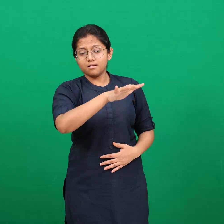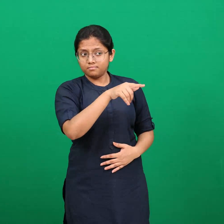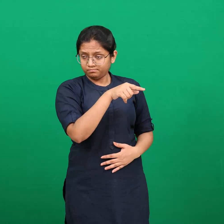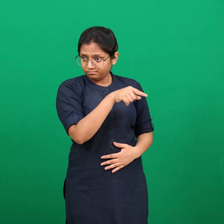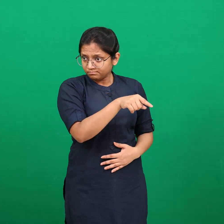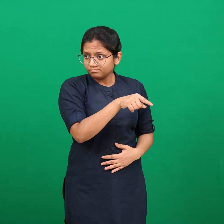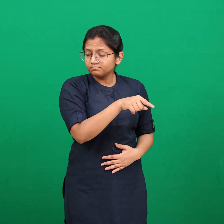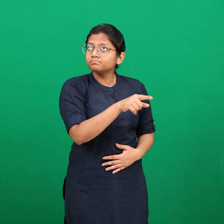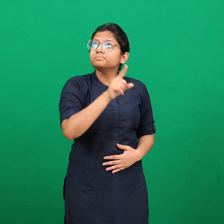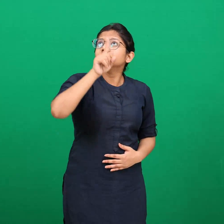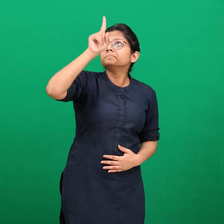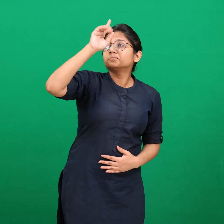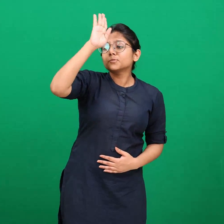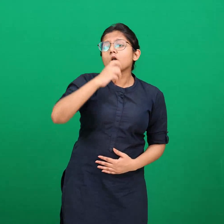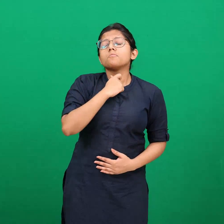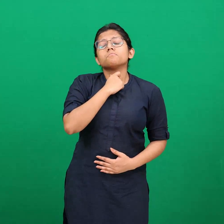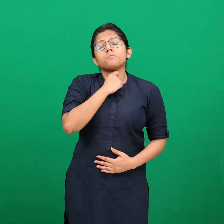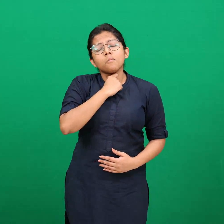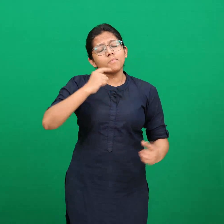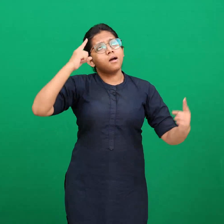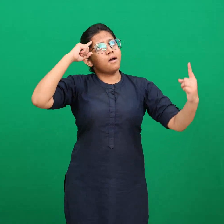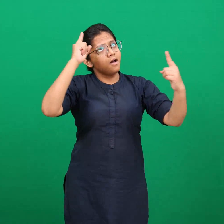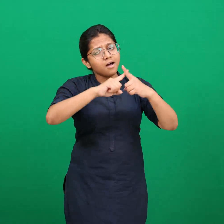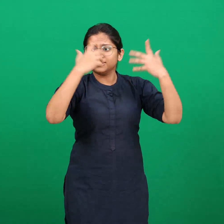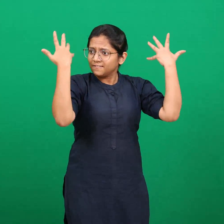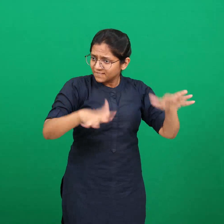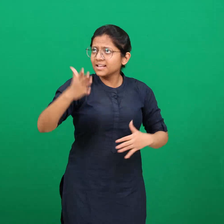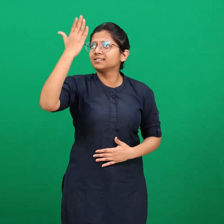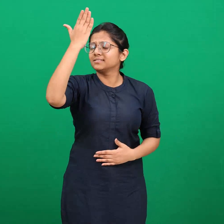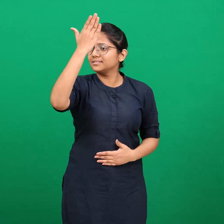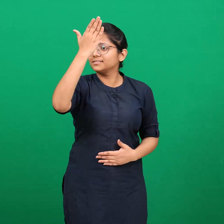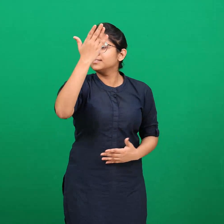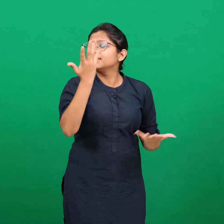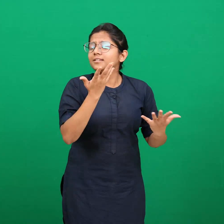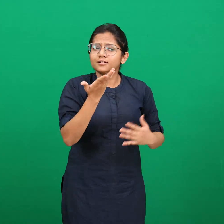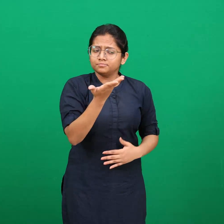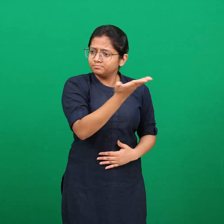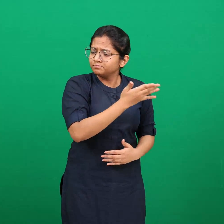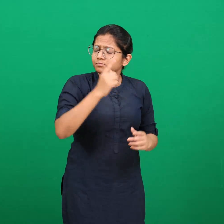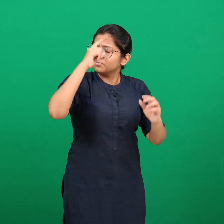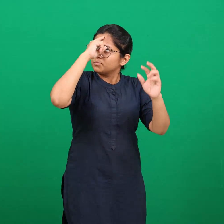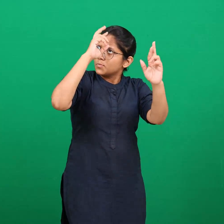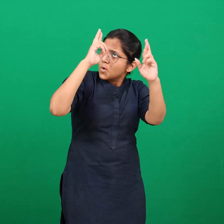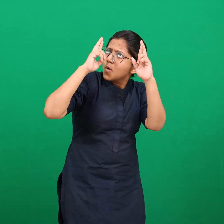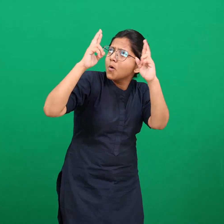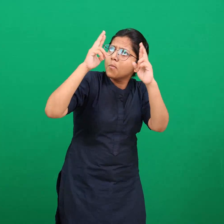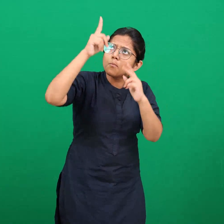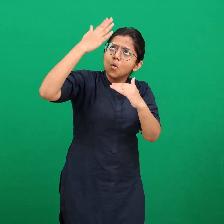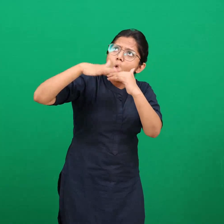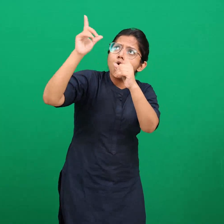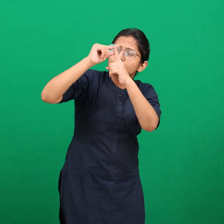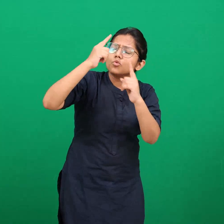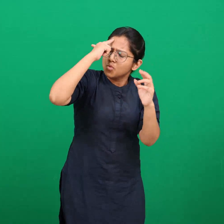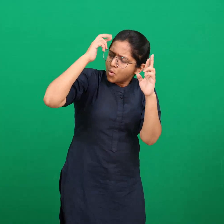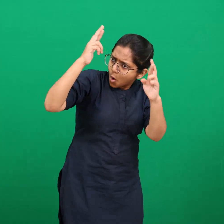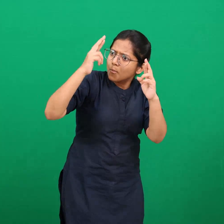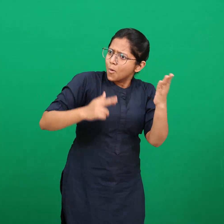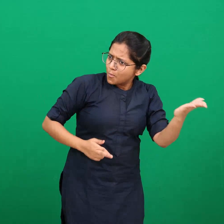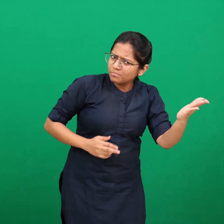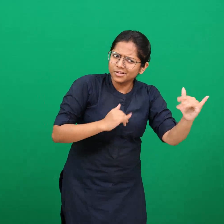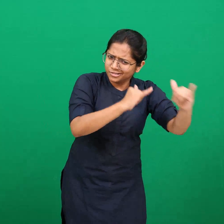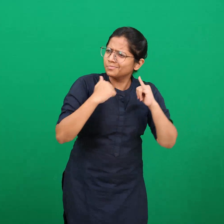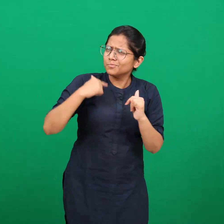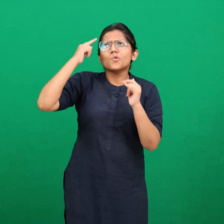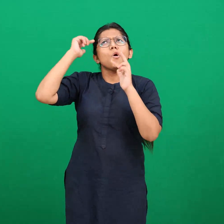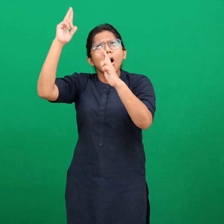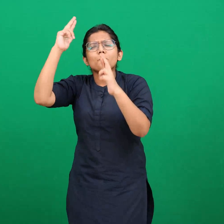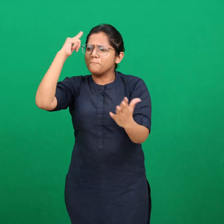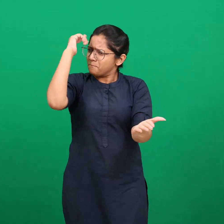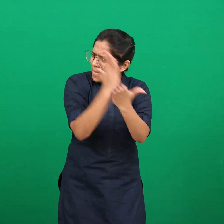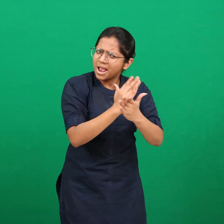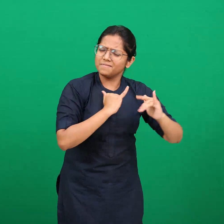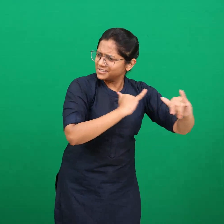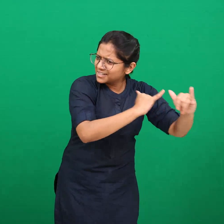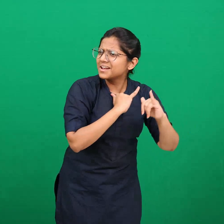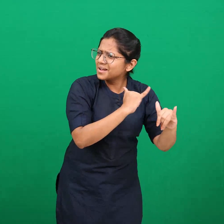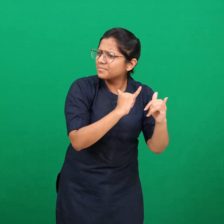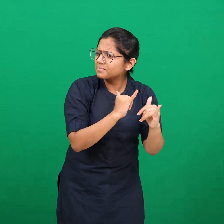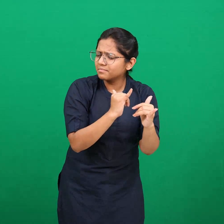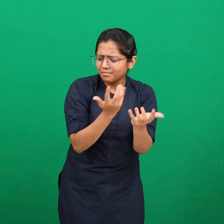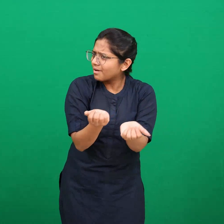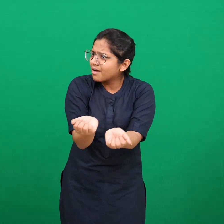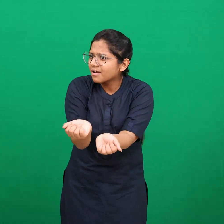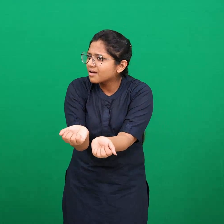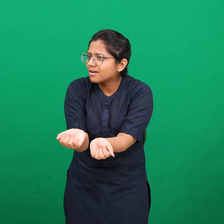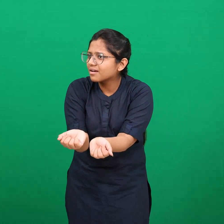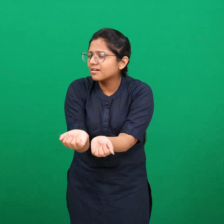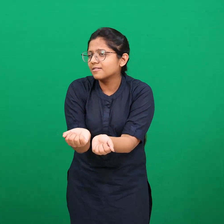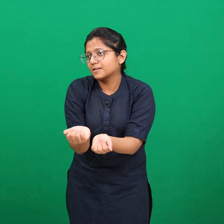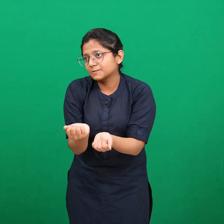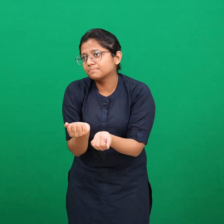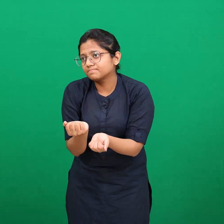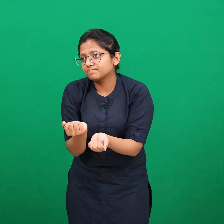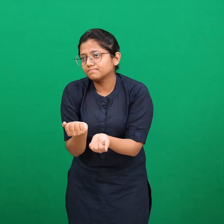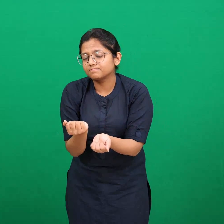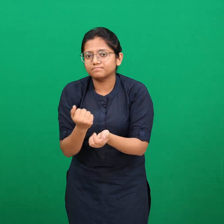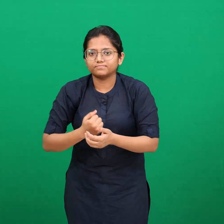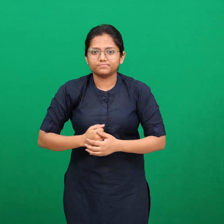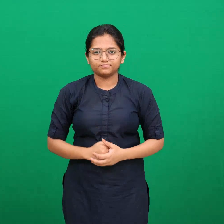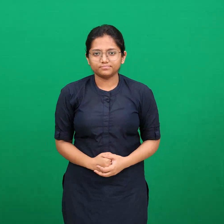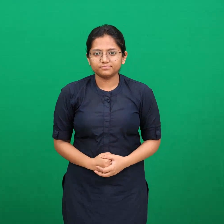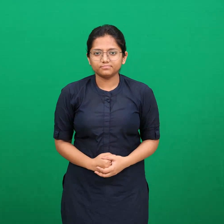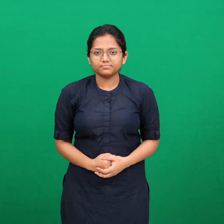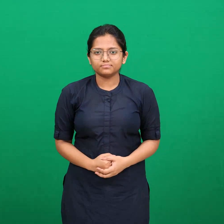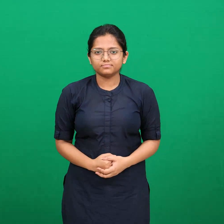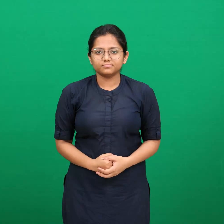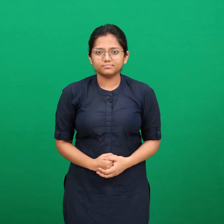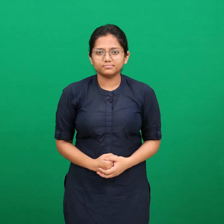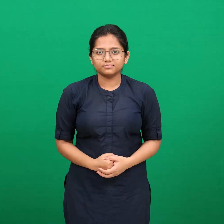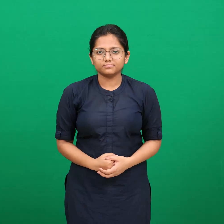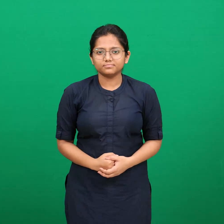It is because of the hope of Israel that I am bound with this chain."